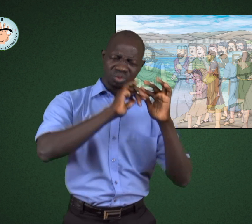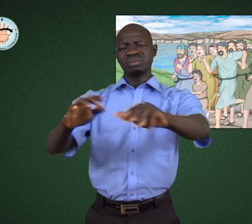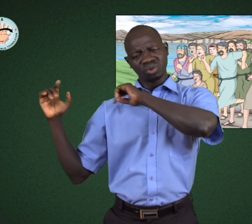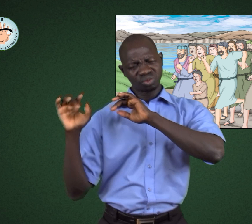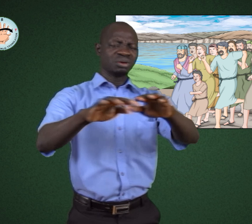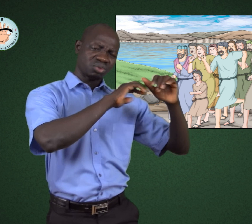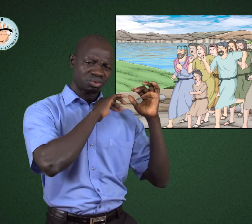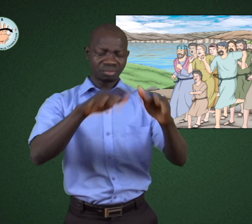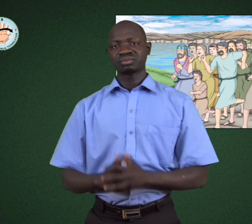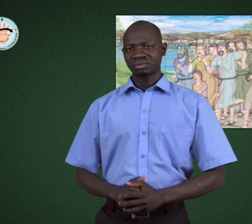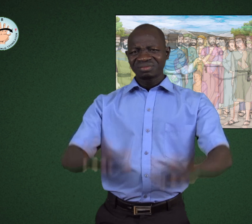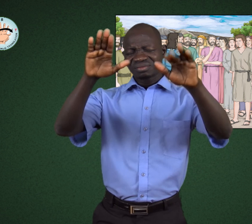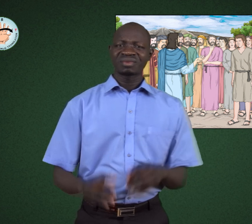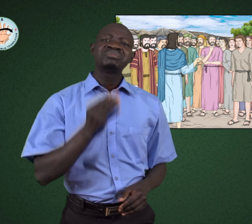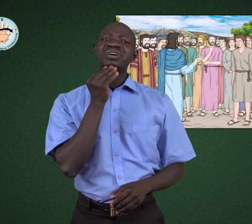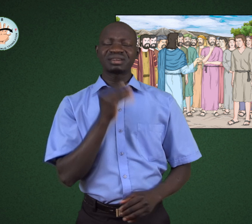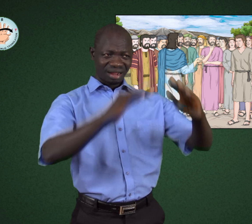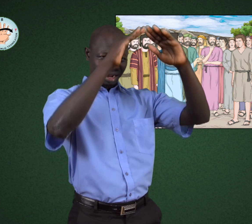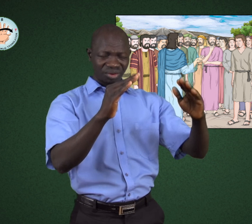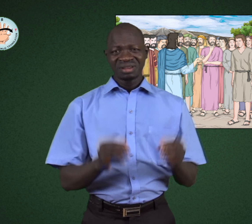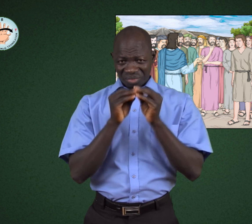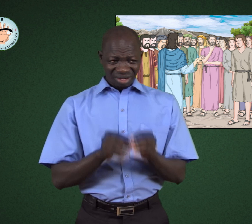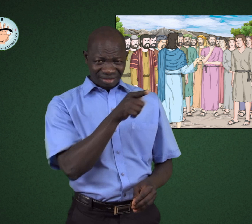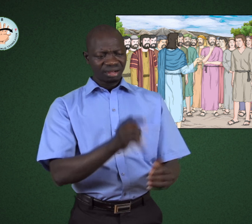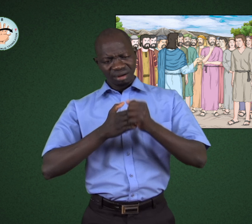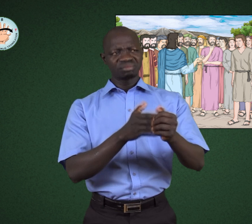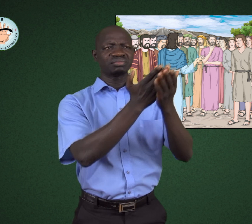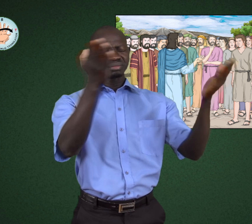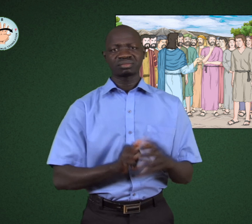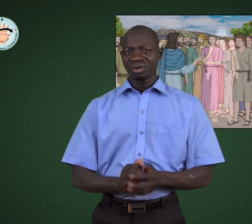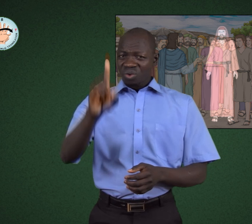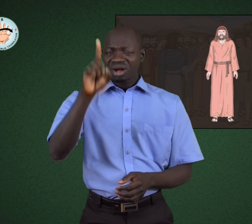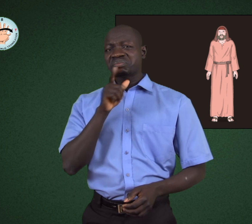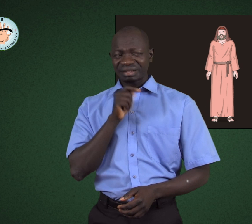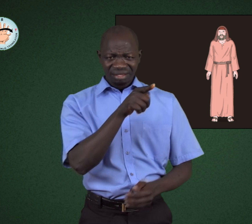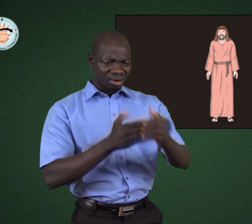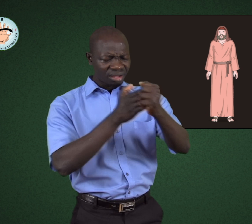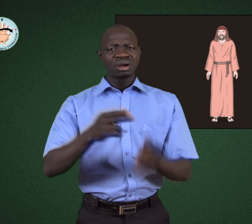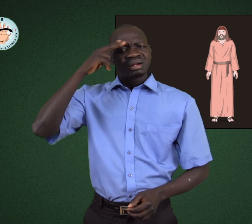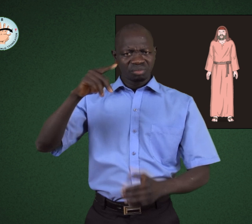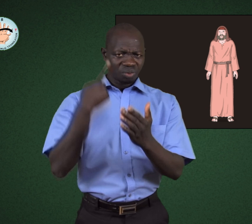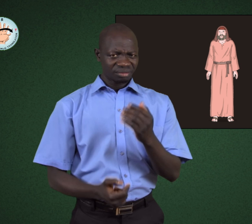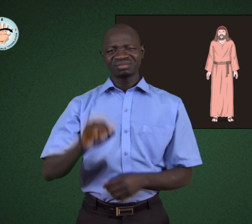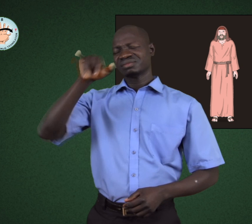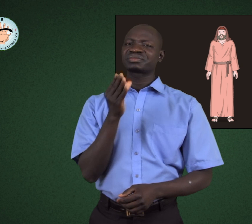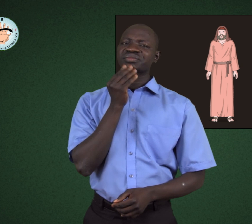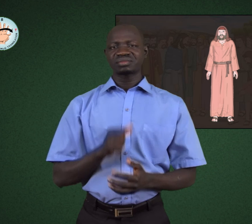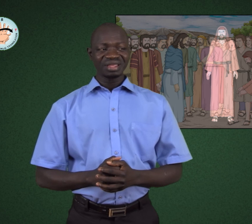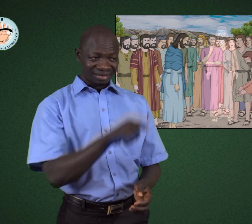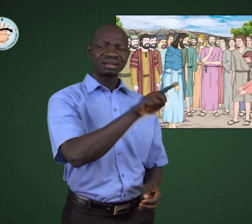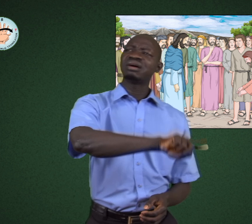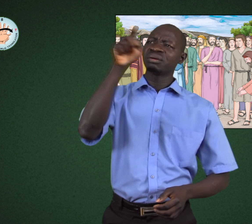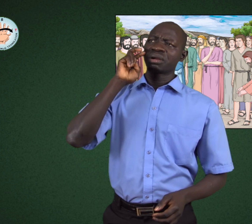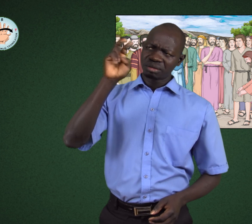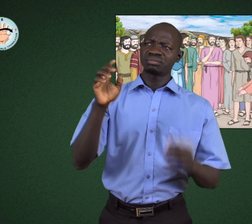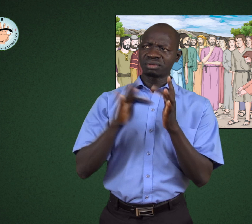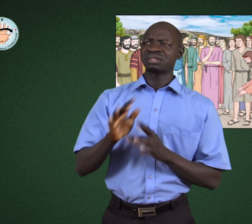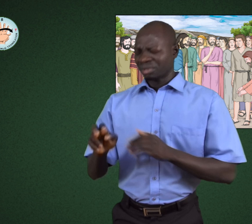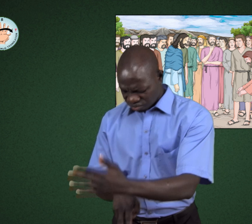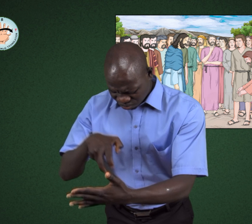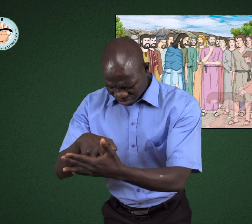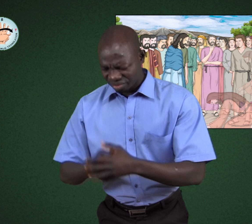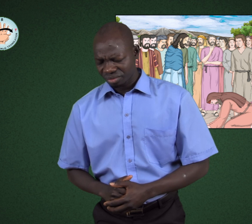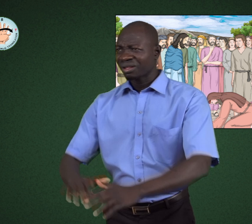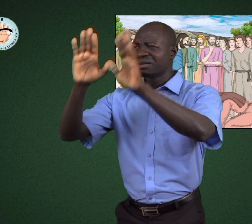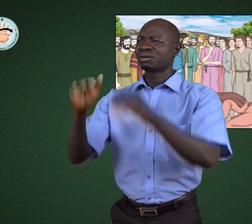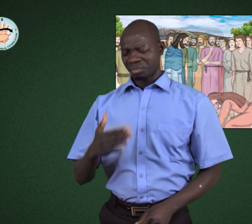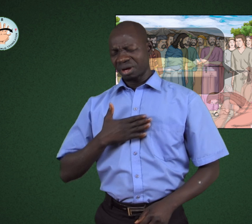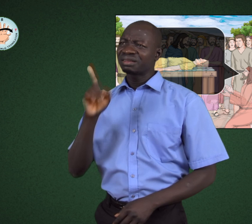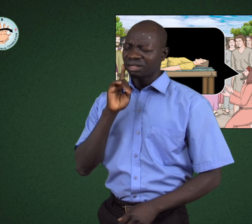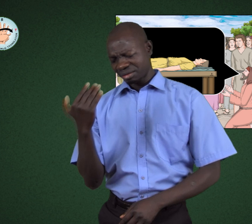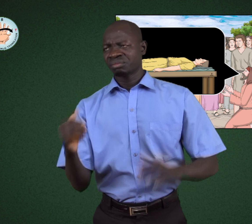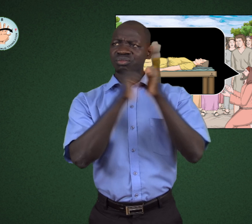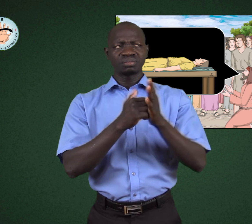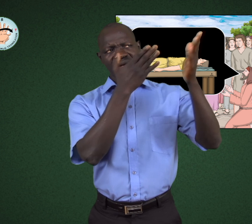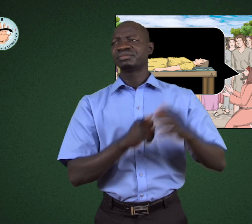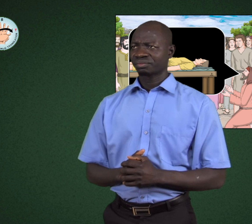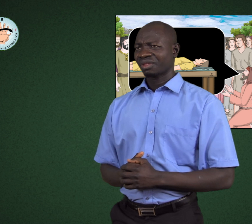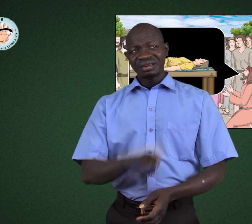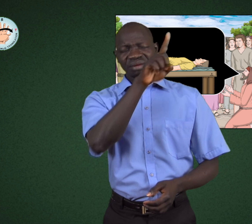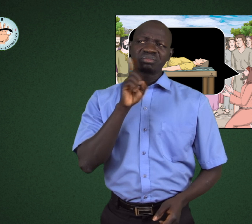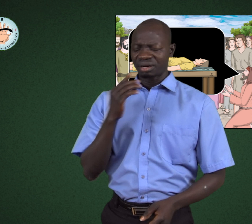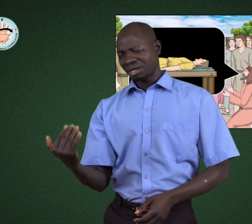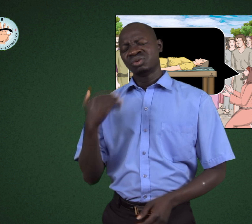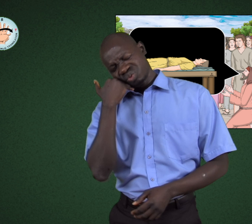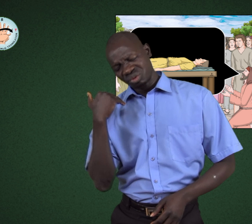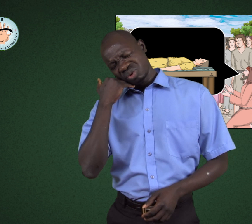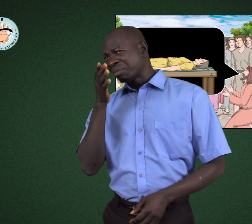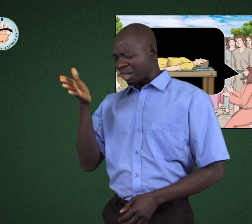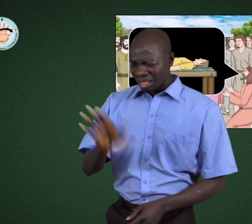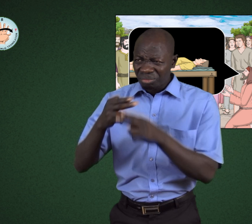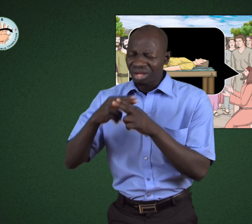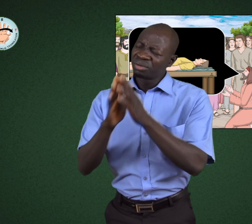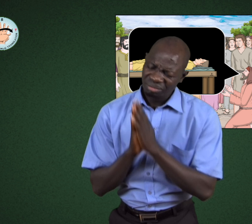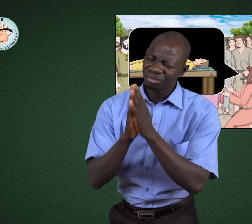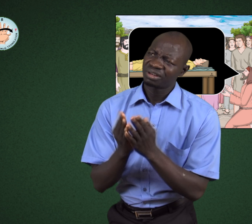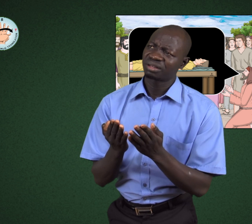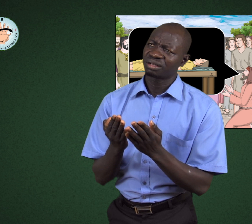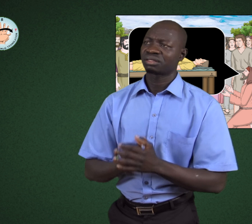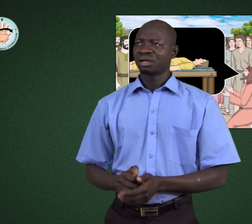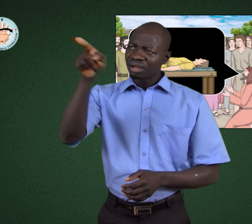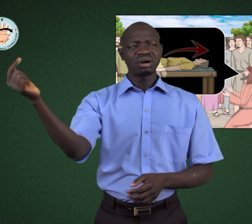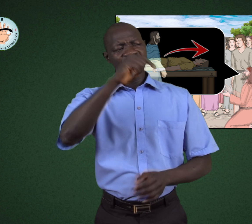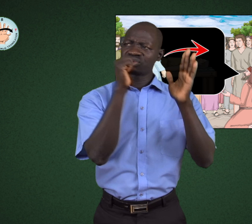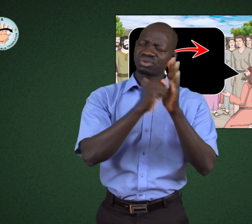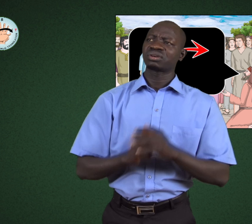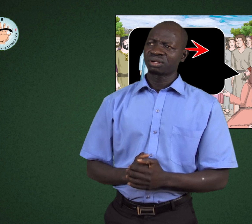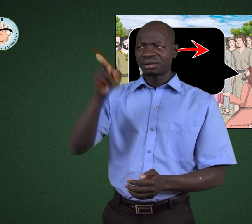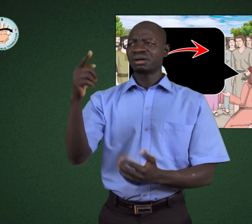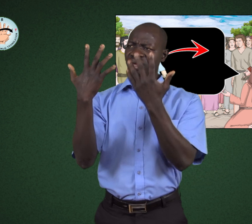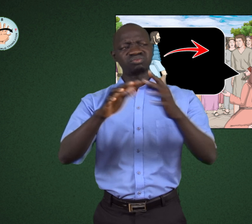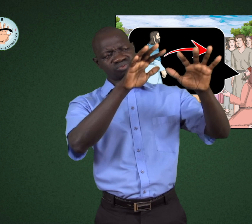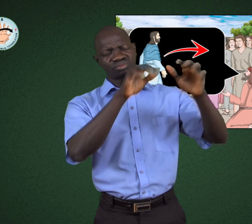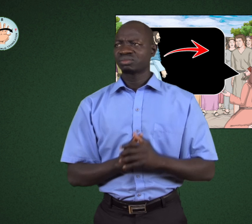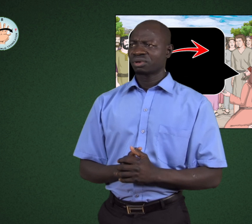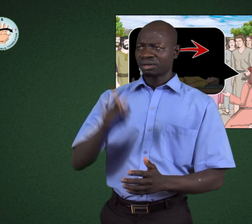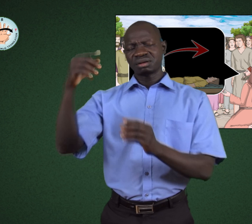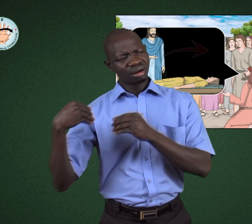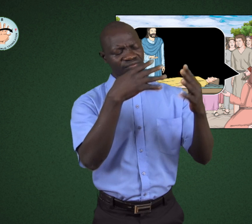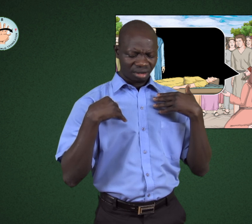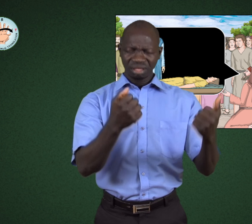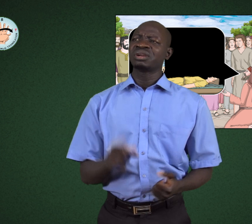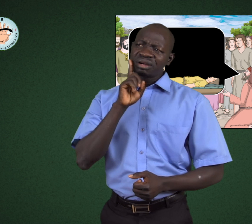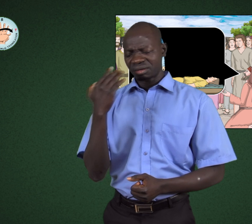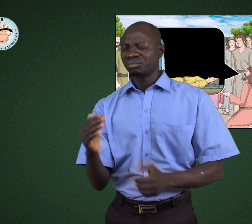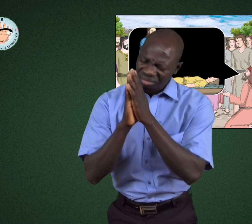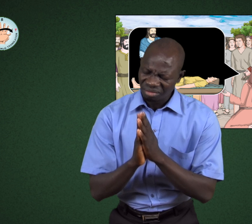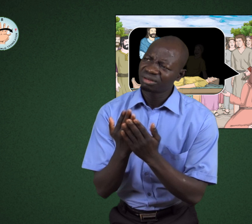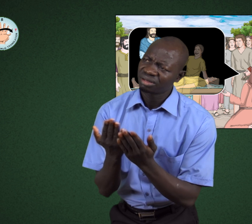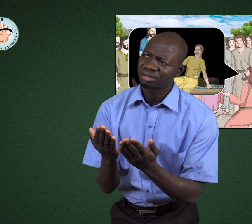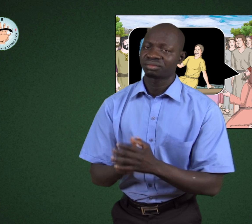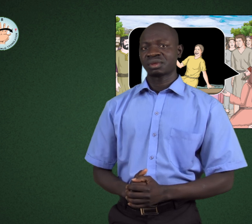A synagogue leader named Jairus arrived, and seeing Jesus, he fell at His feet and pleaded with Him urgently, “My little daughter is near death.